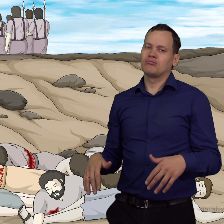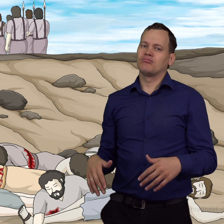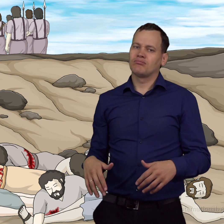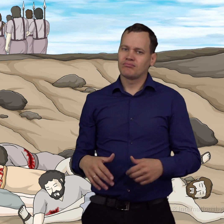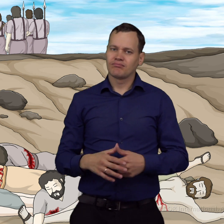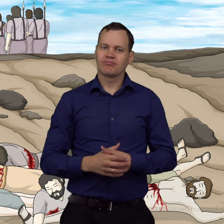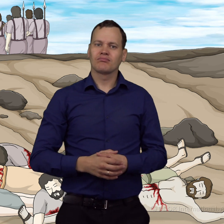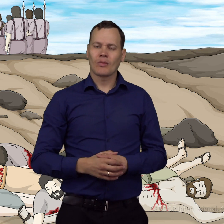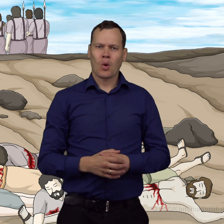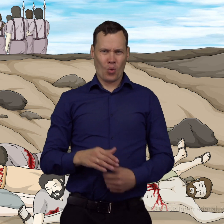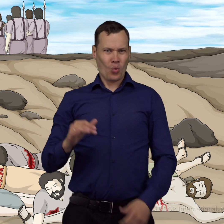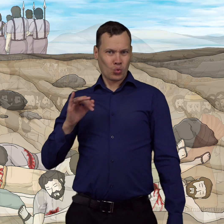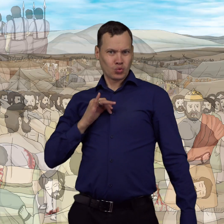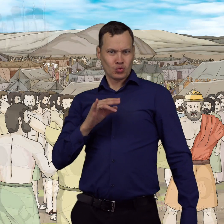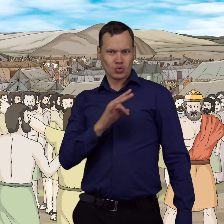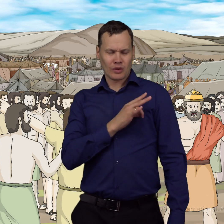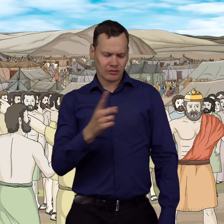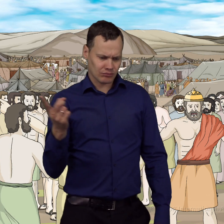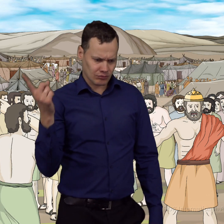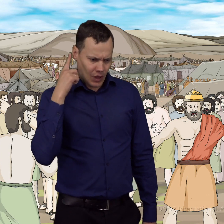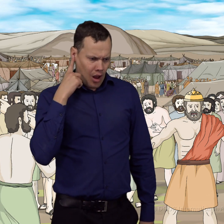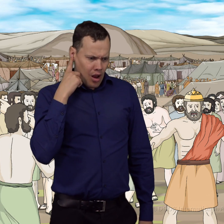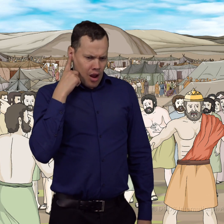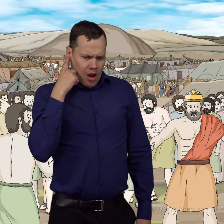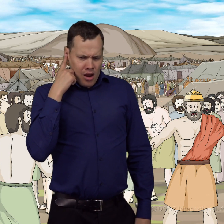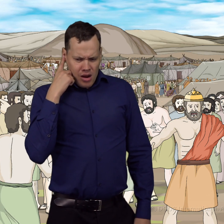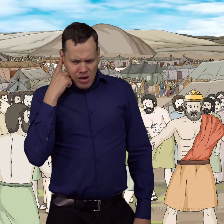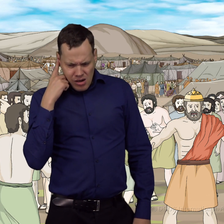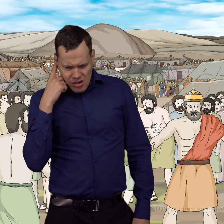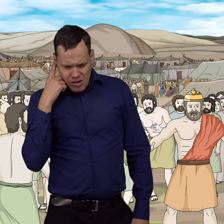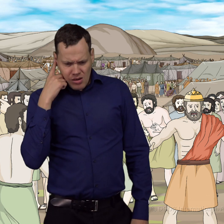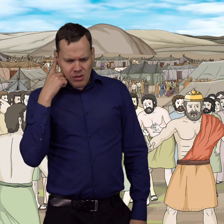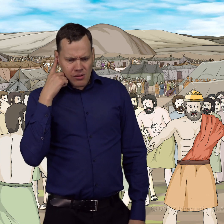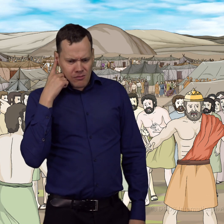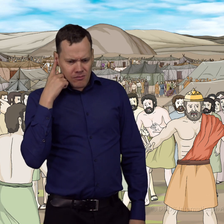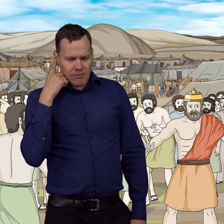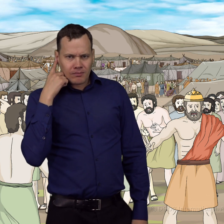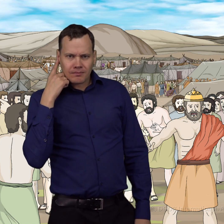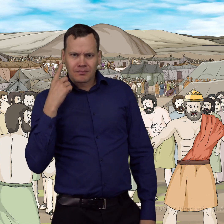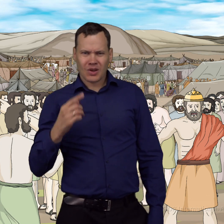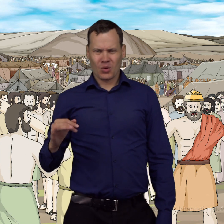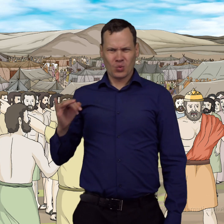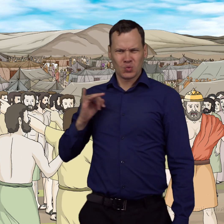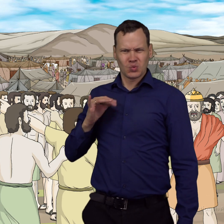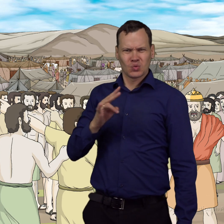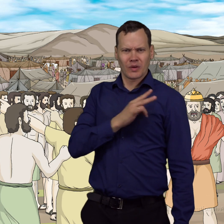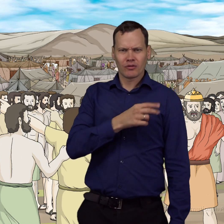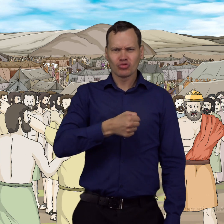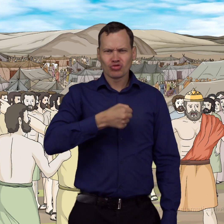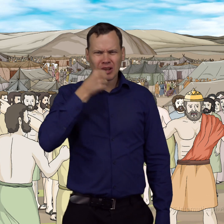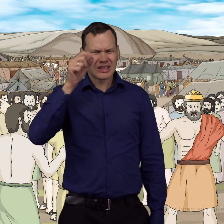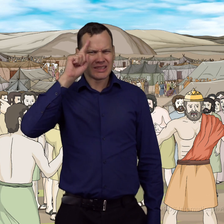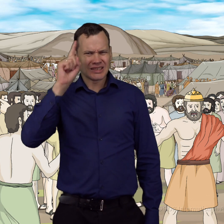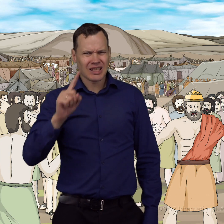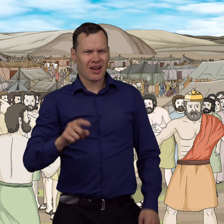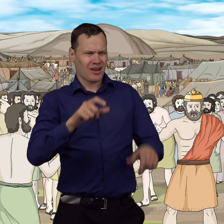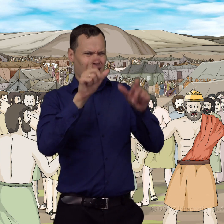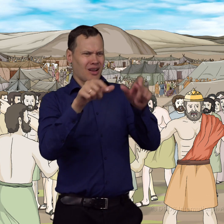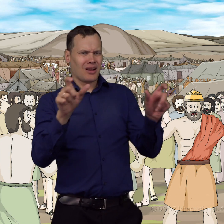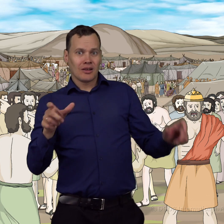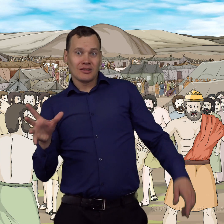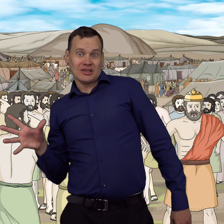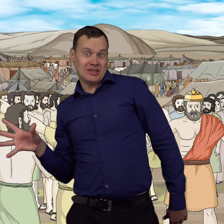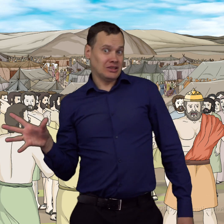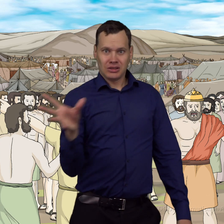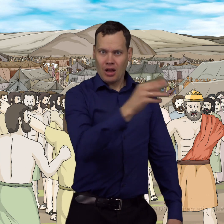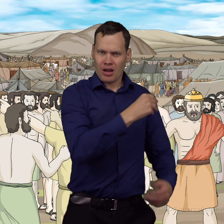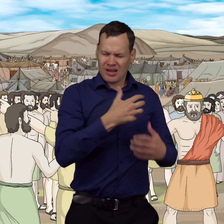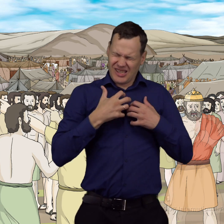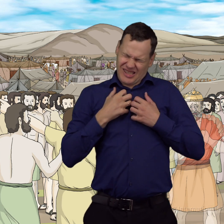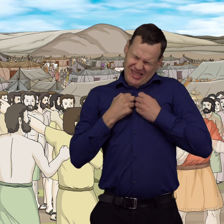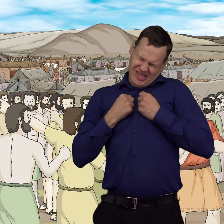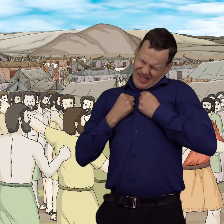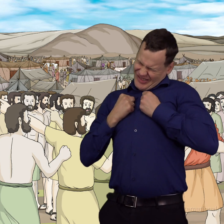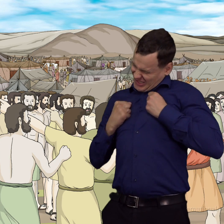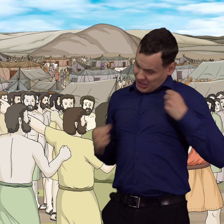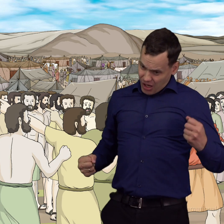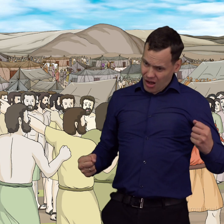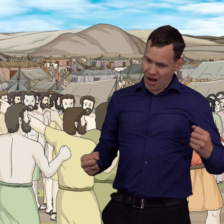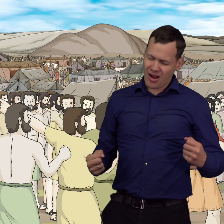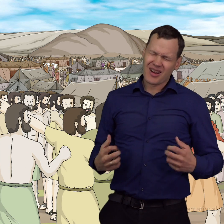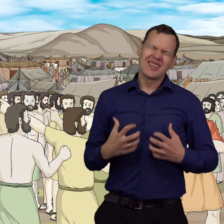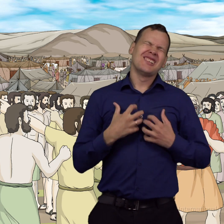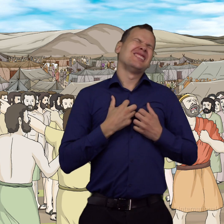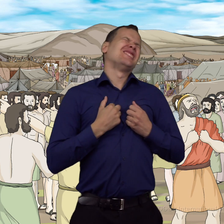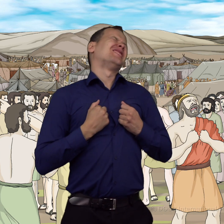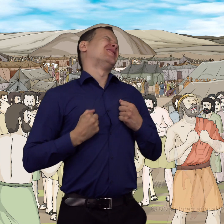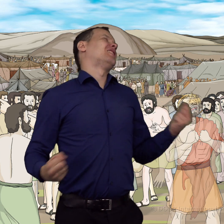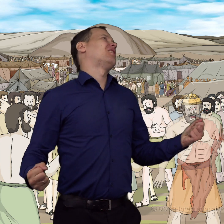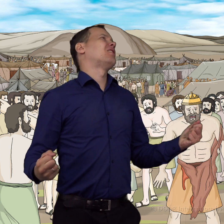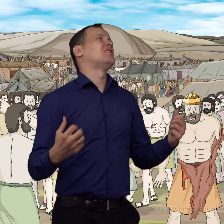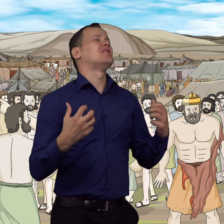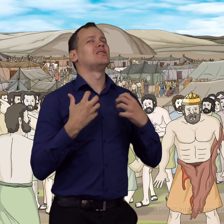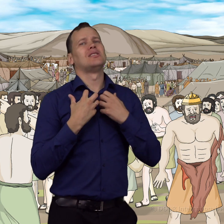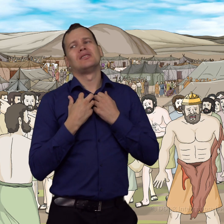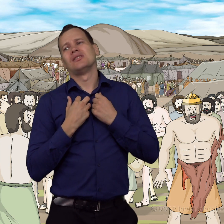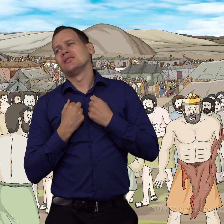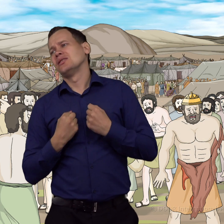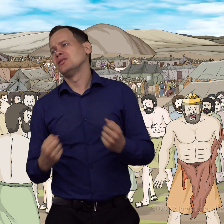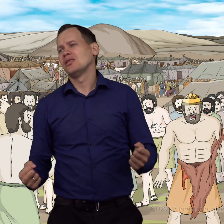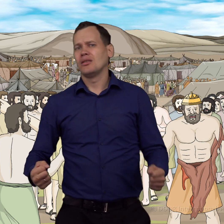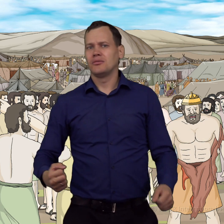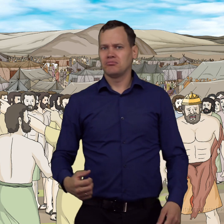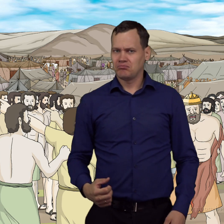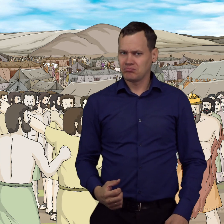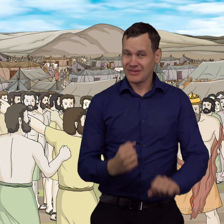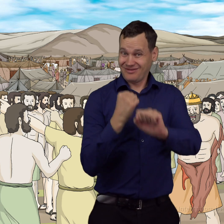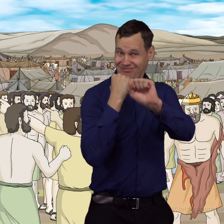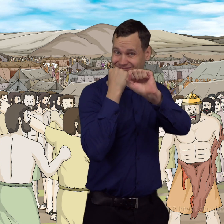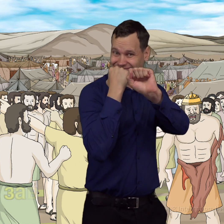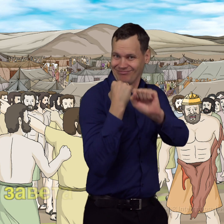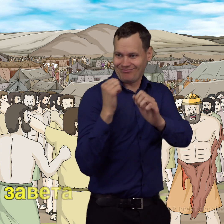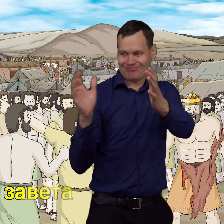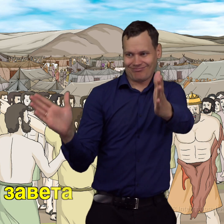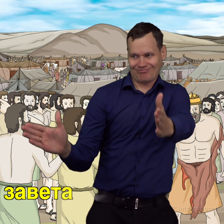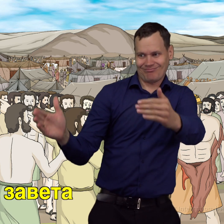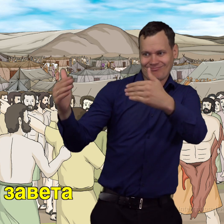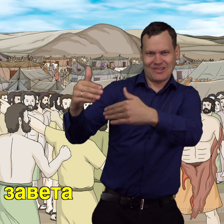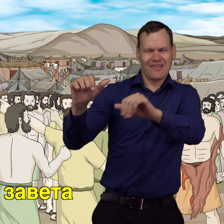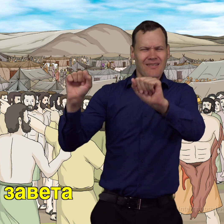So the hearts of the people melted and became like water.